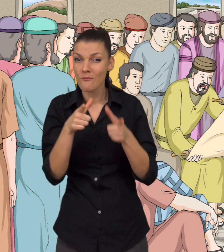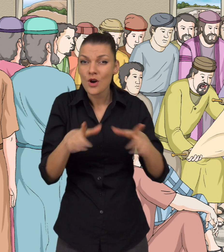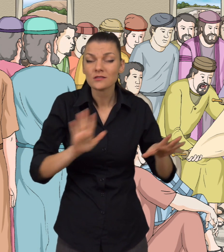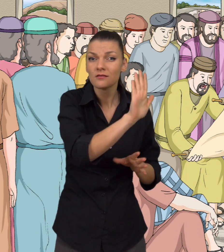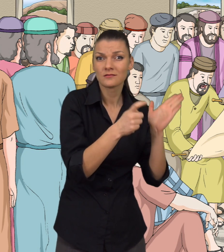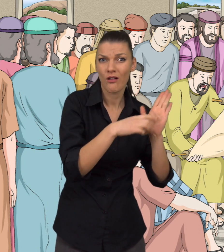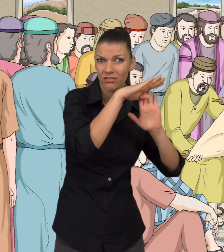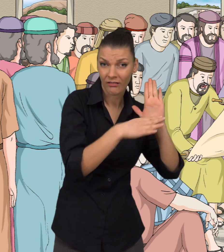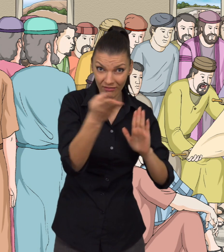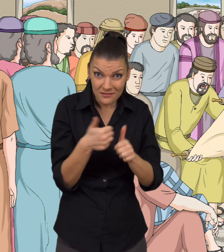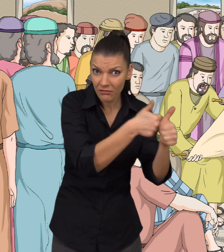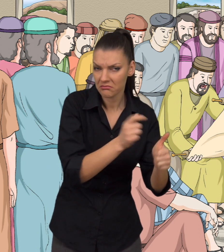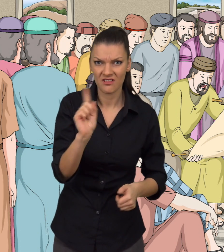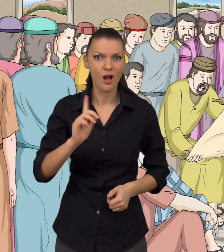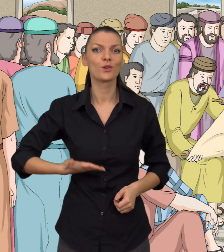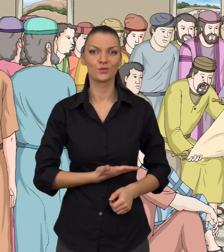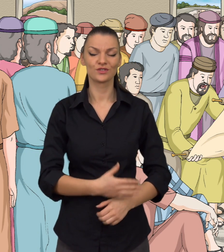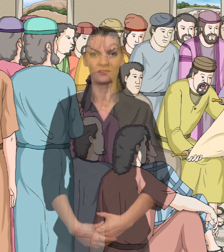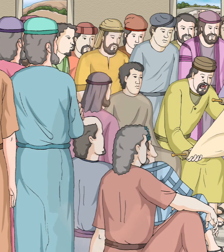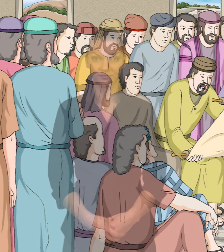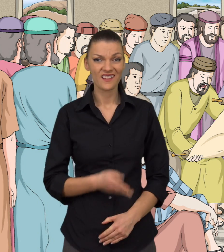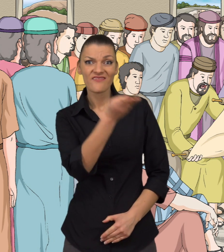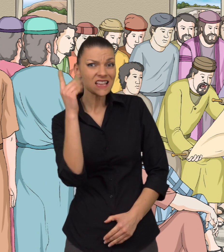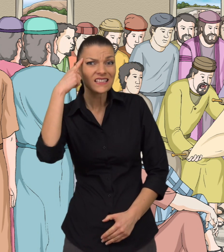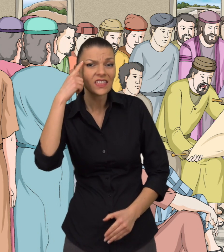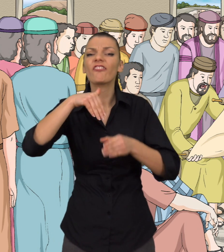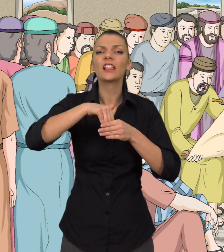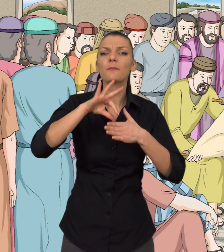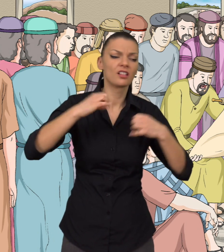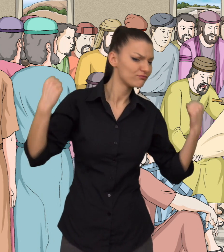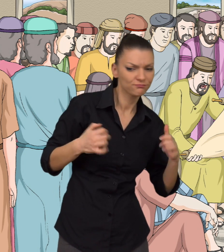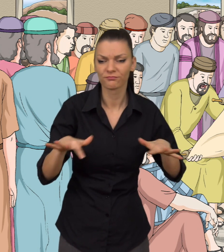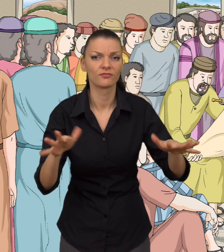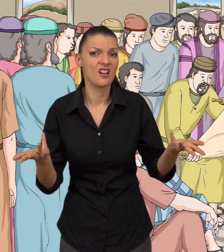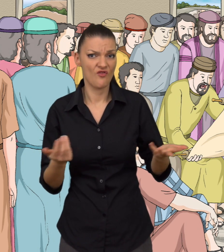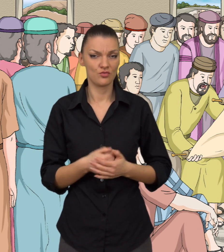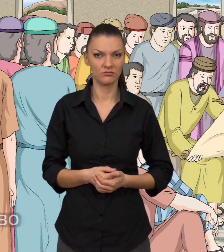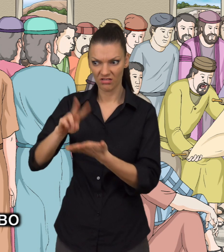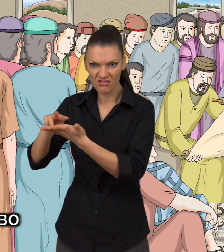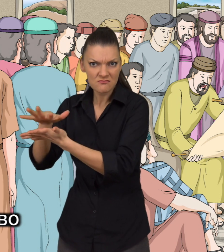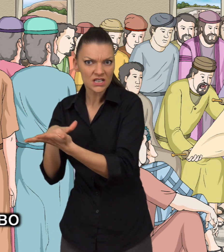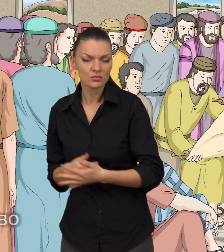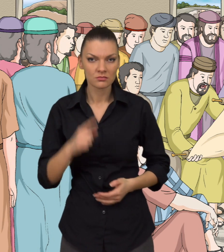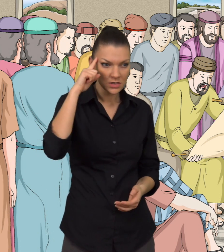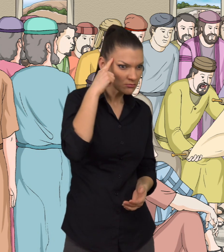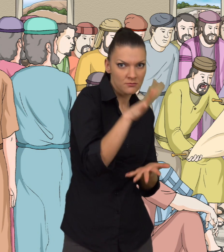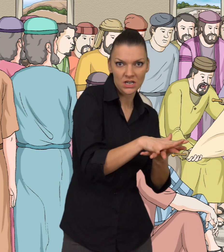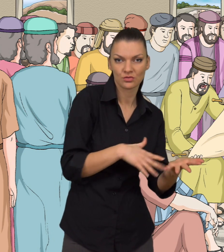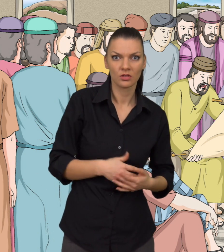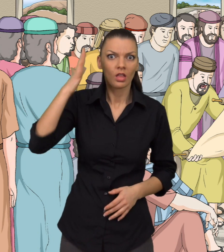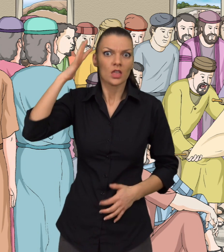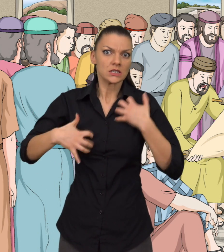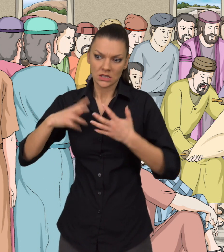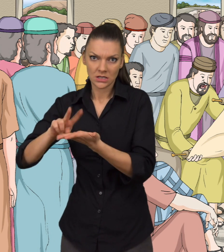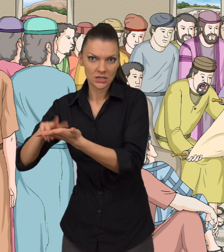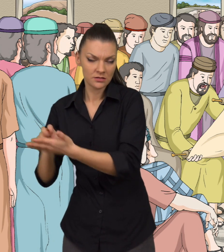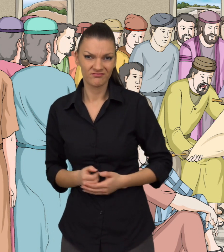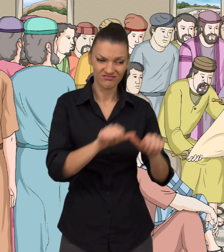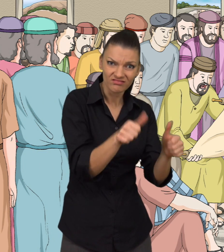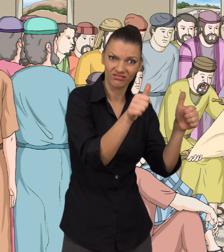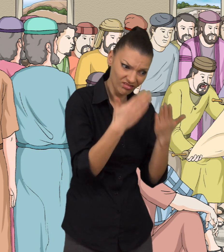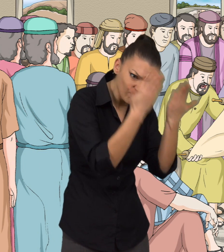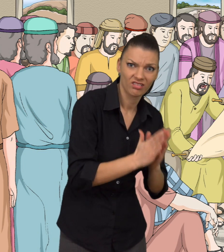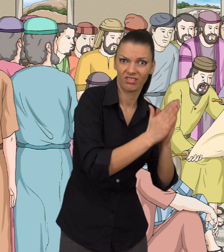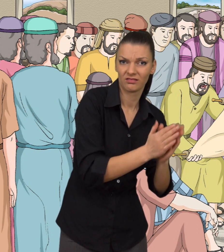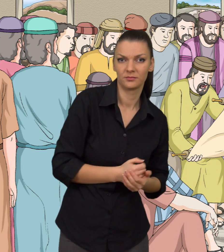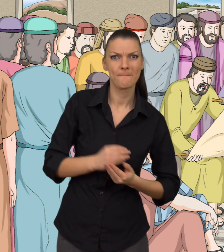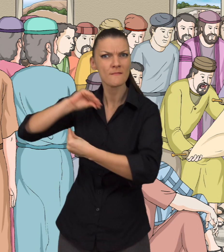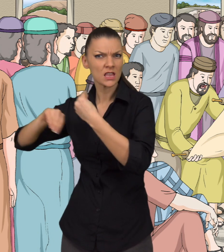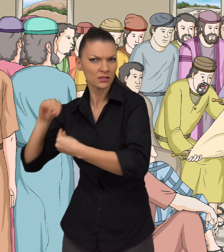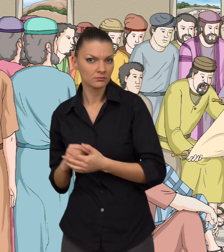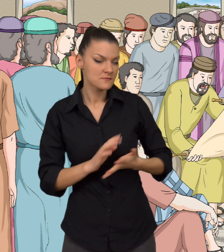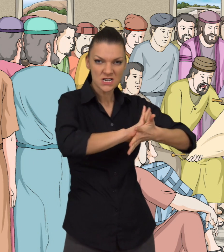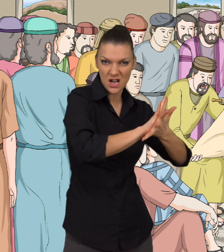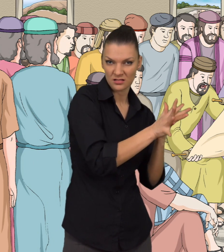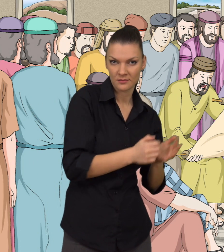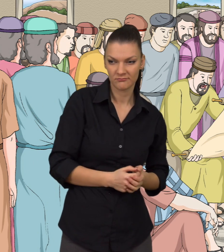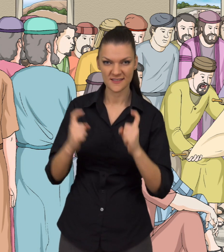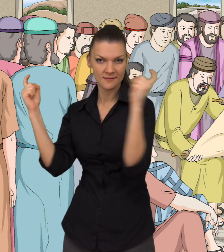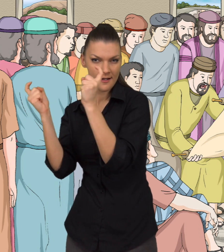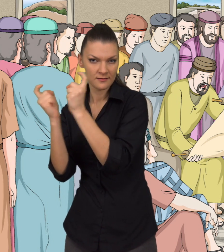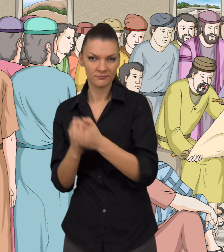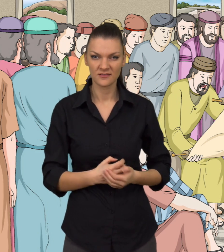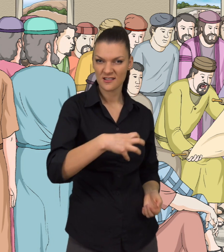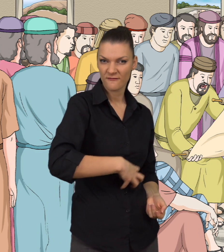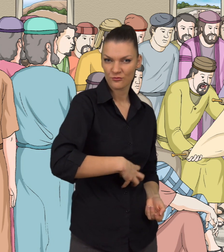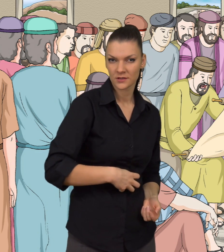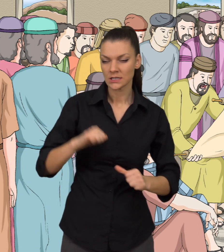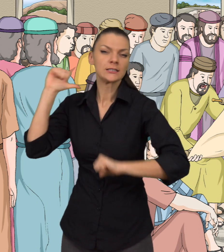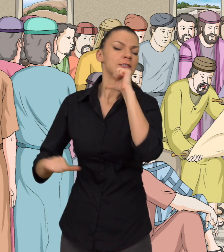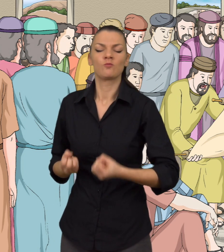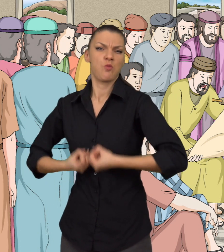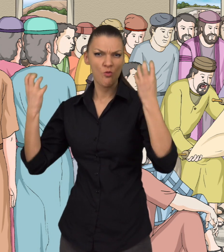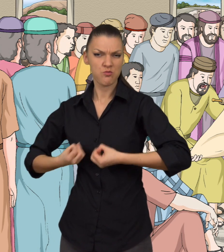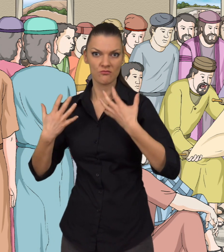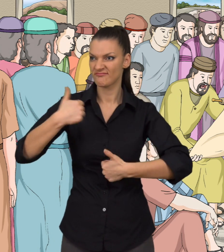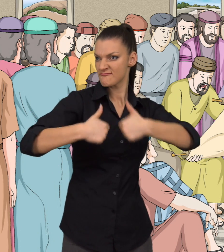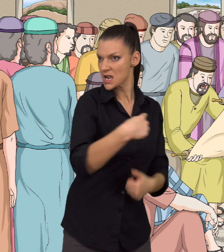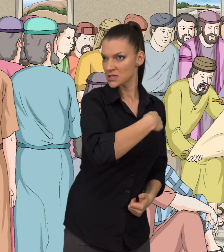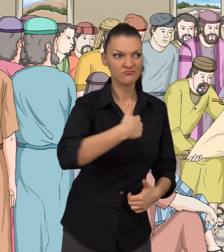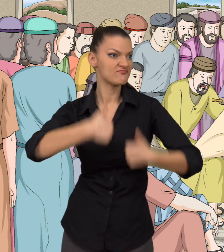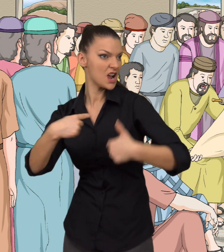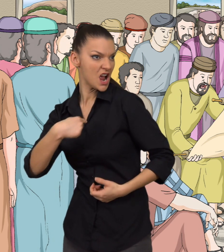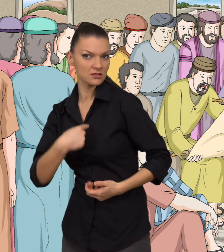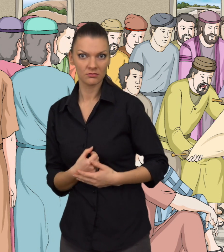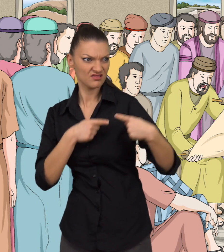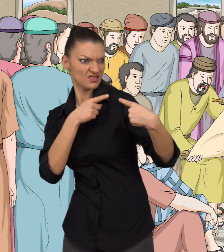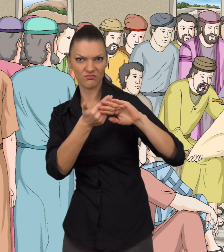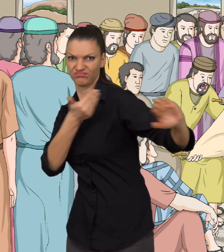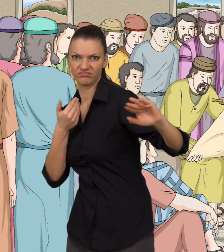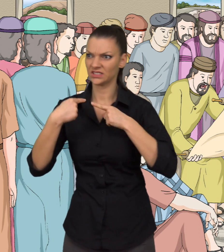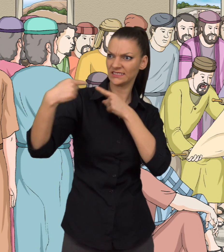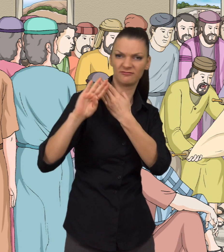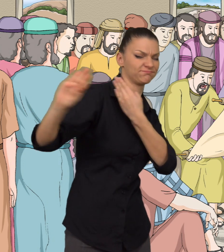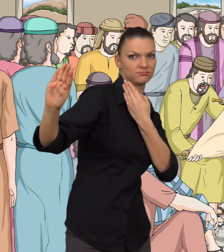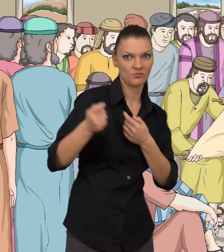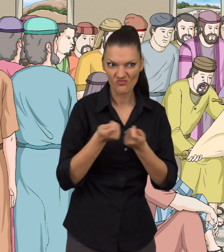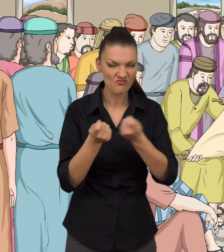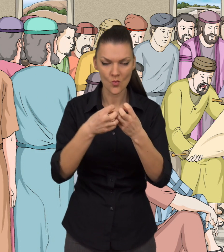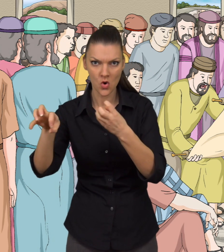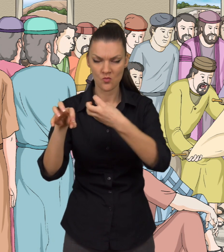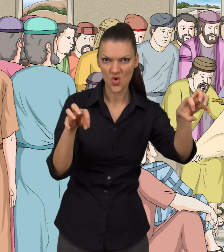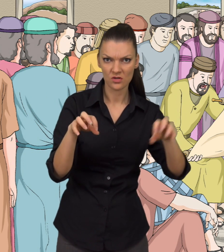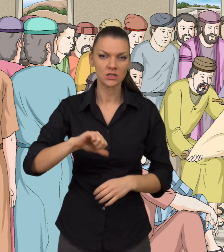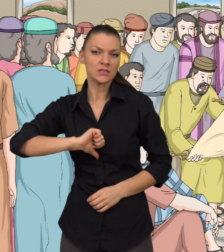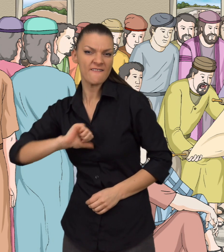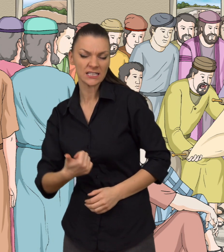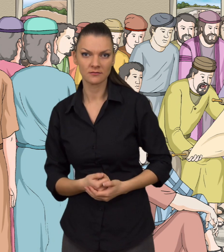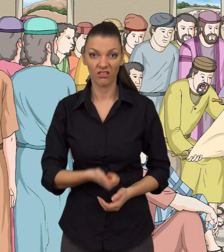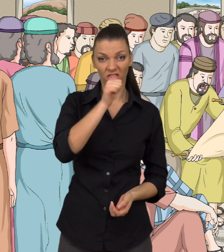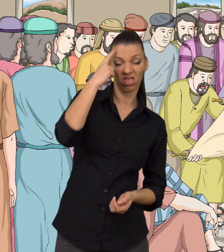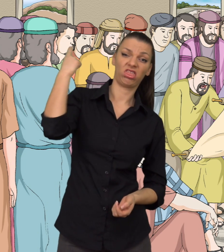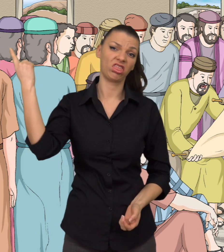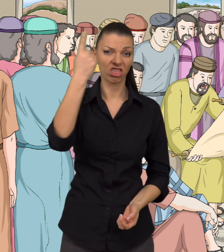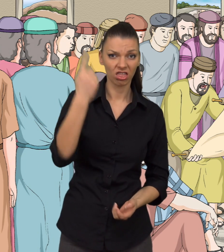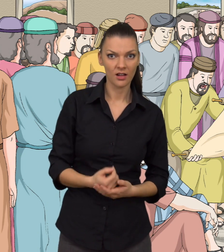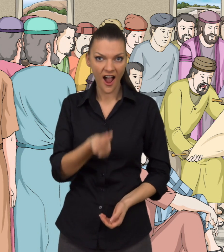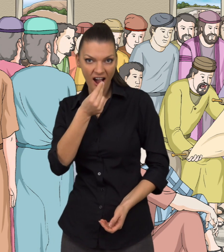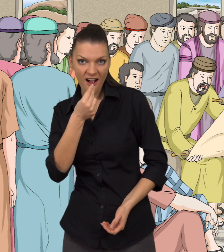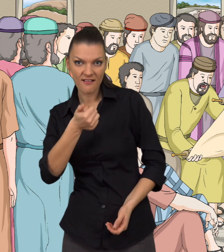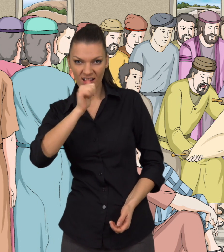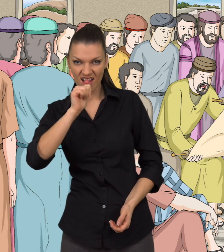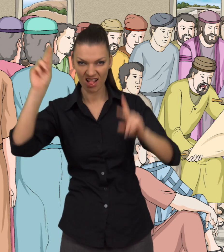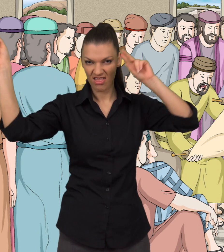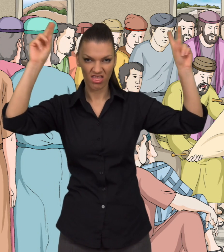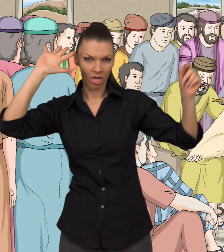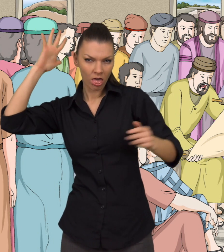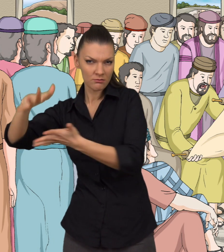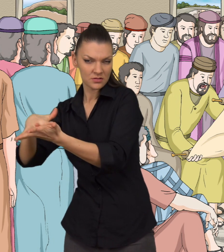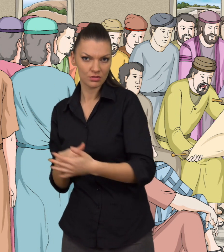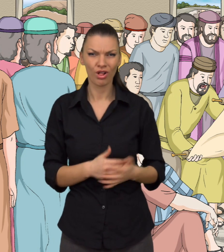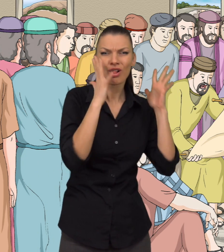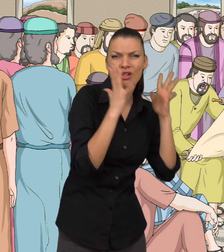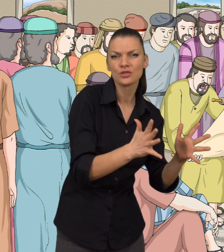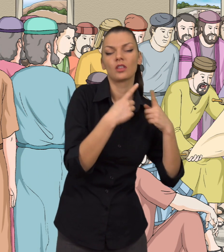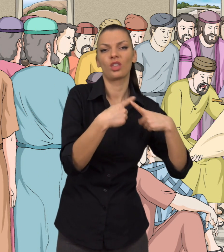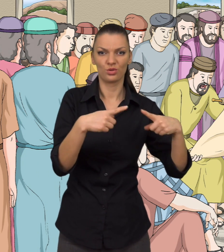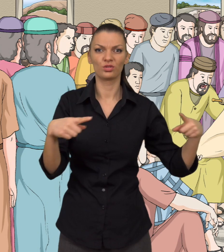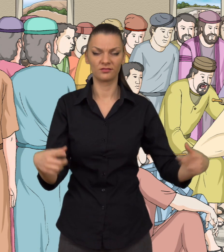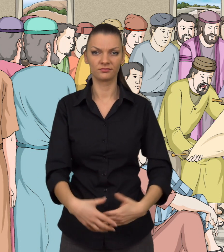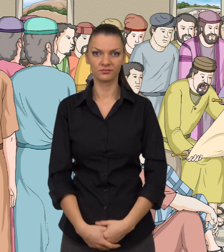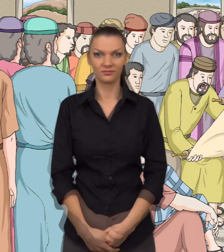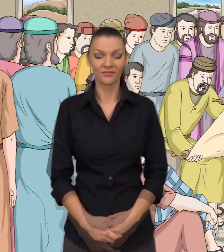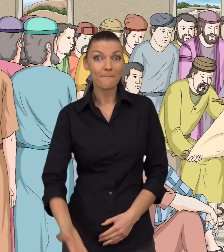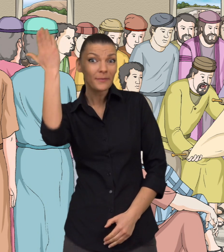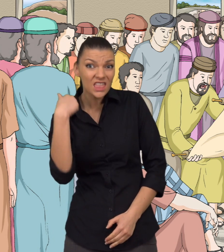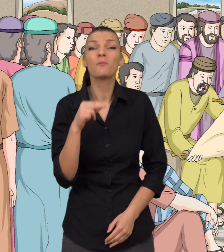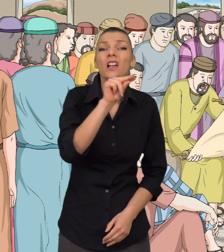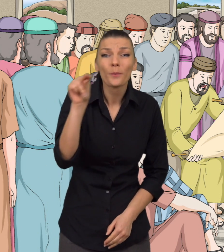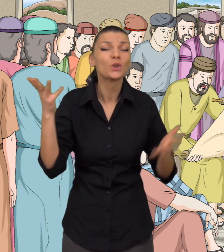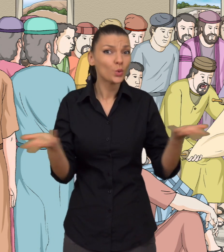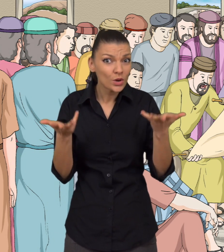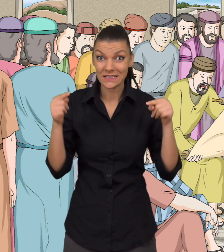But if you are led by the Spirit, you are not under the law. The acts of the flesh are obvious: sexual immorality, impurity, and debauchery; idolatry and sorcery; hatred, discord, jealousy, and rage; rivalries, divisions, factions, and envy;